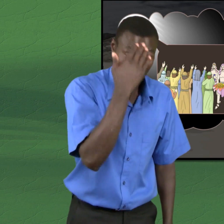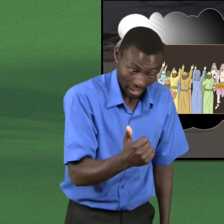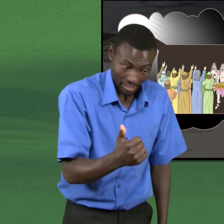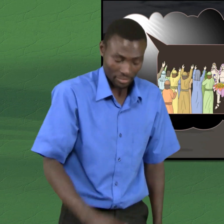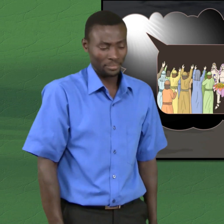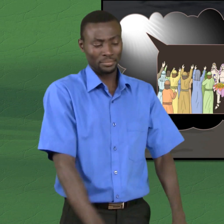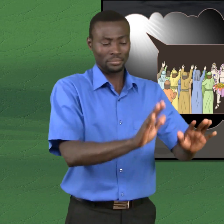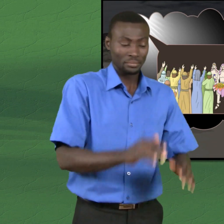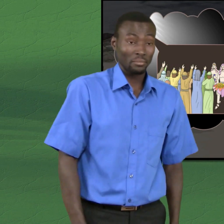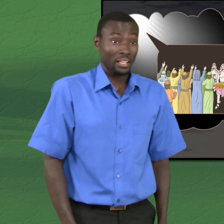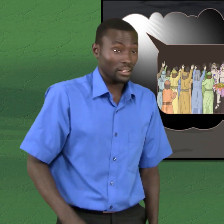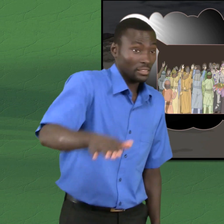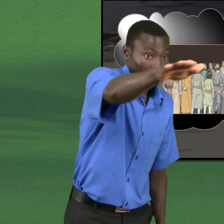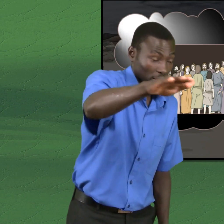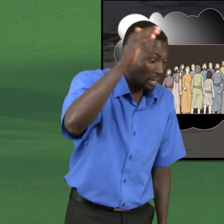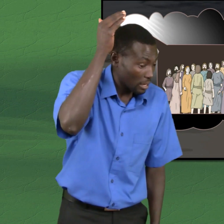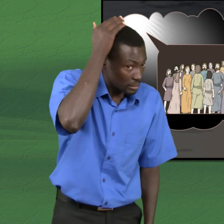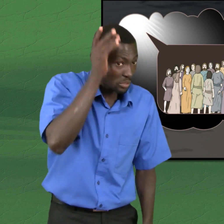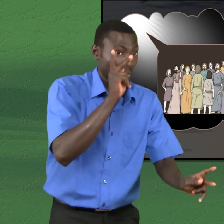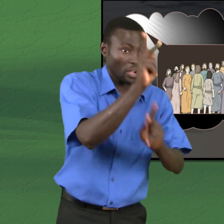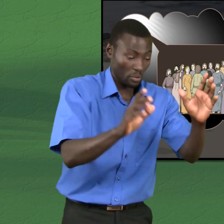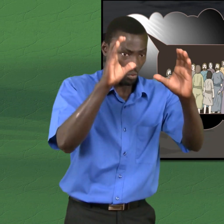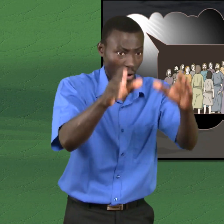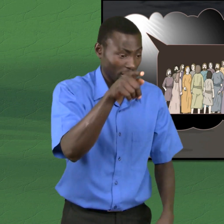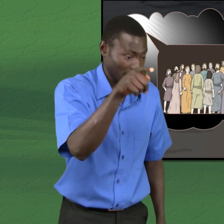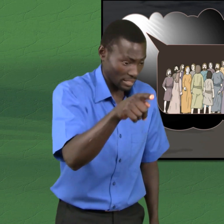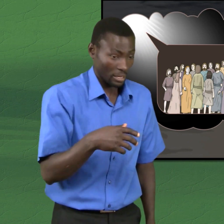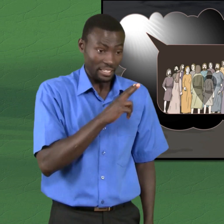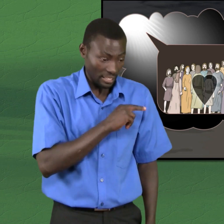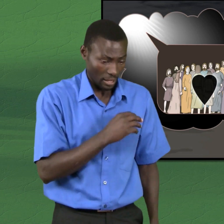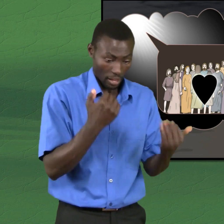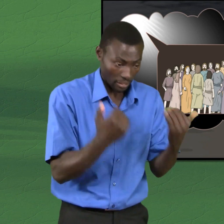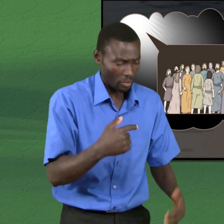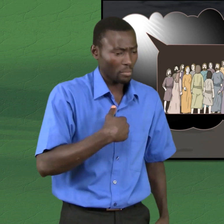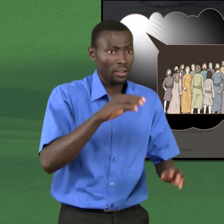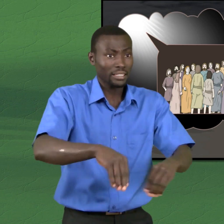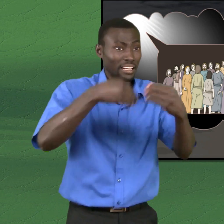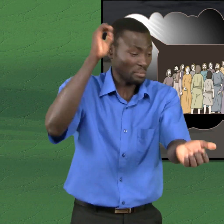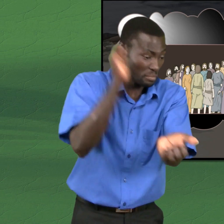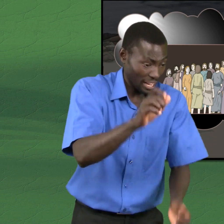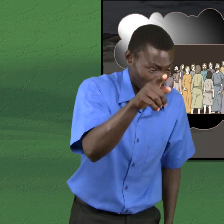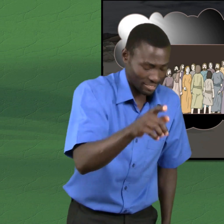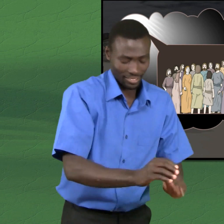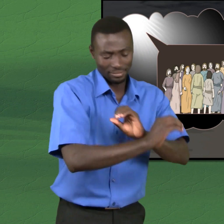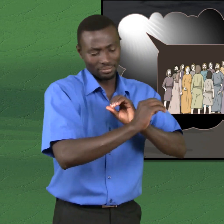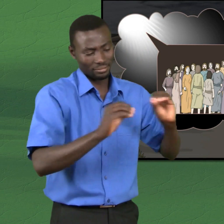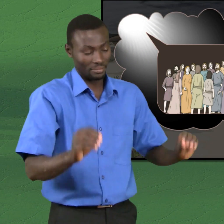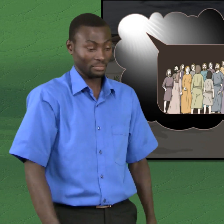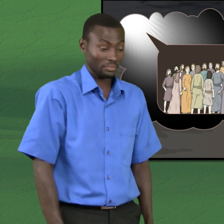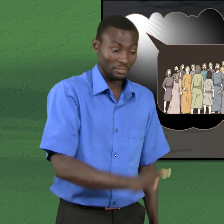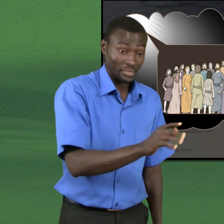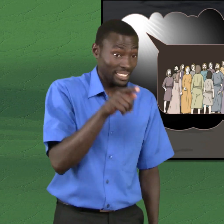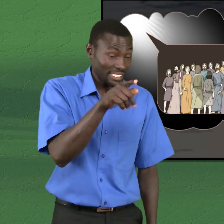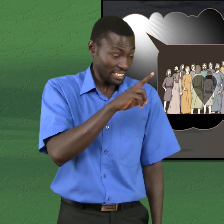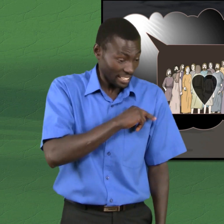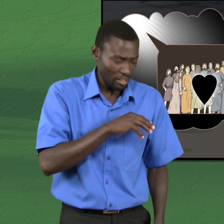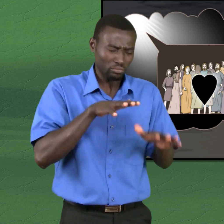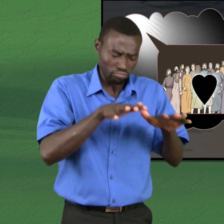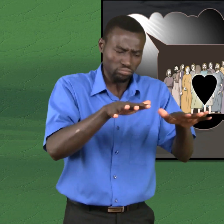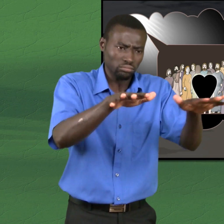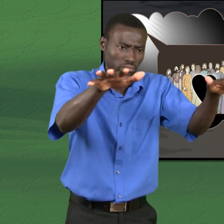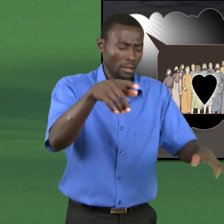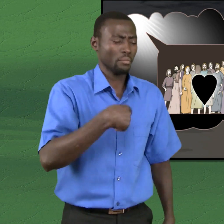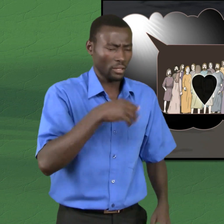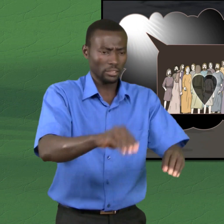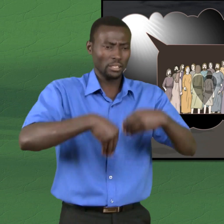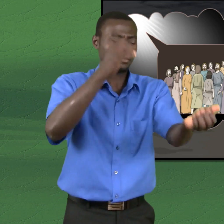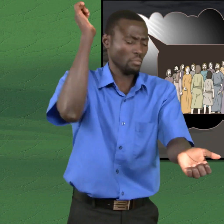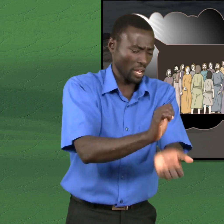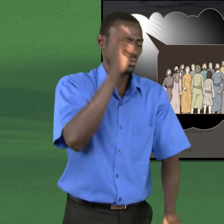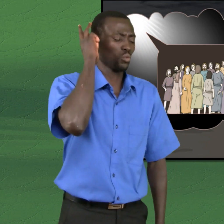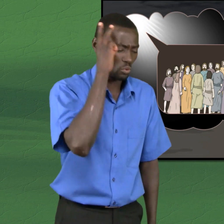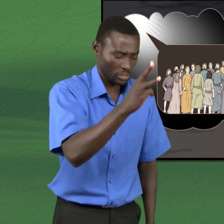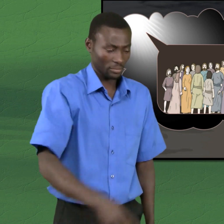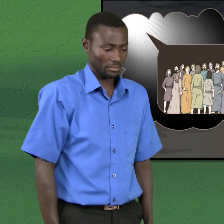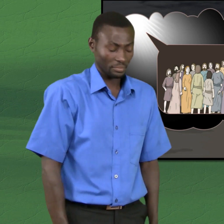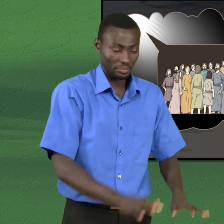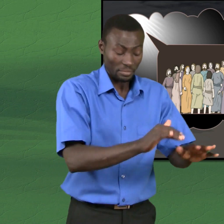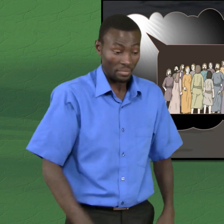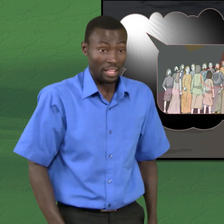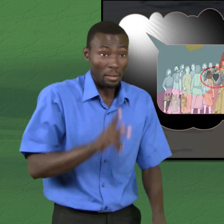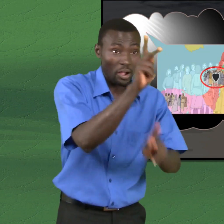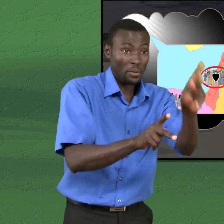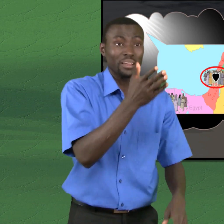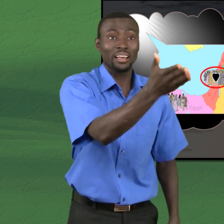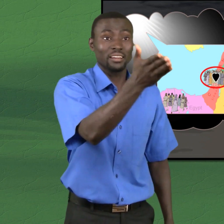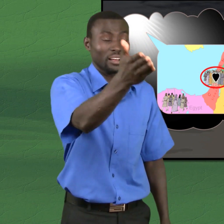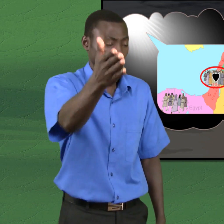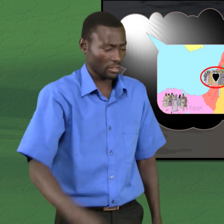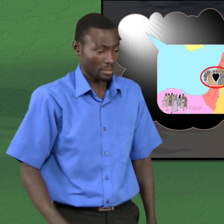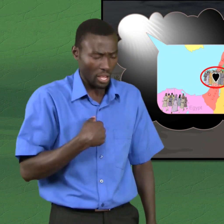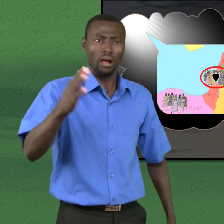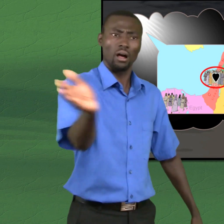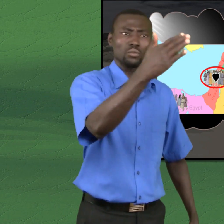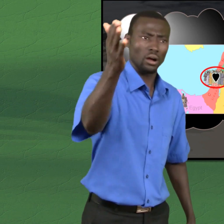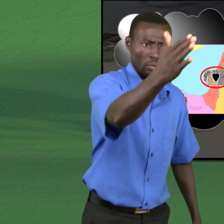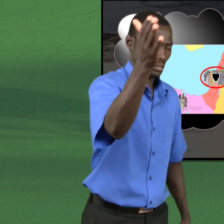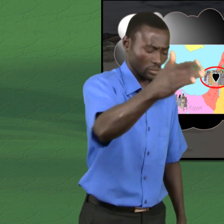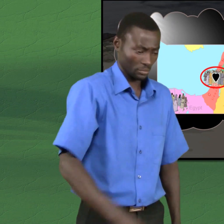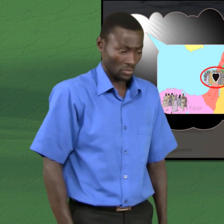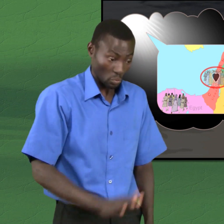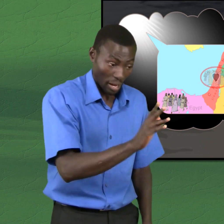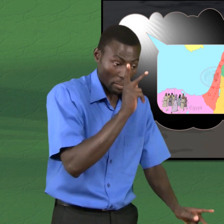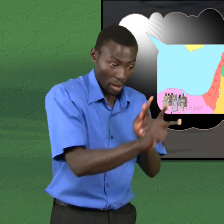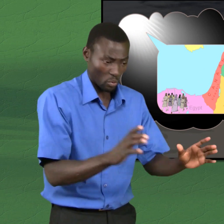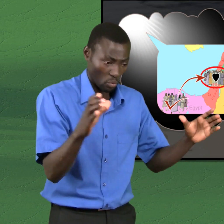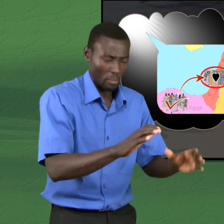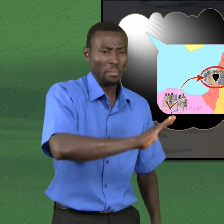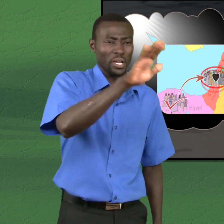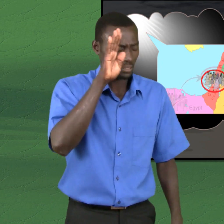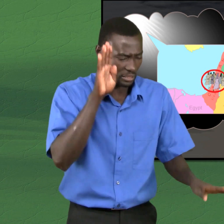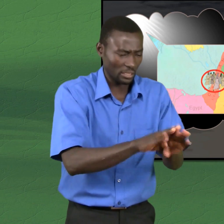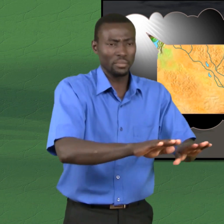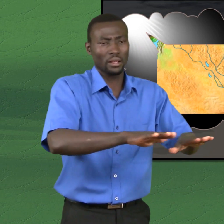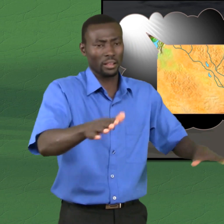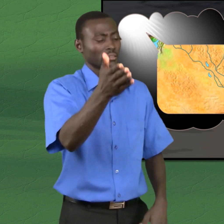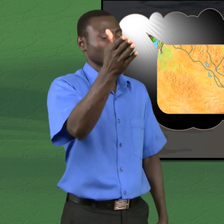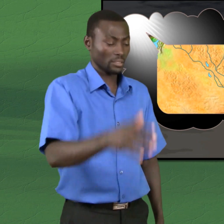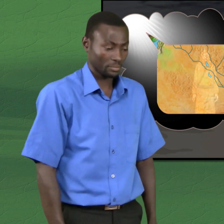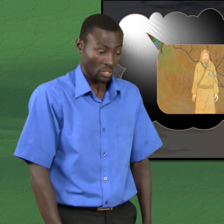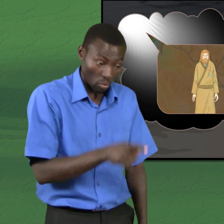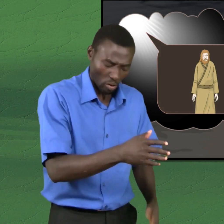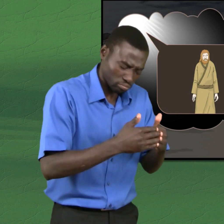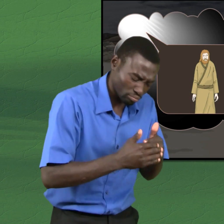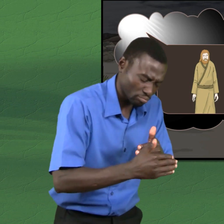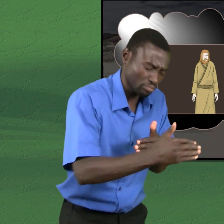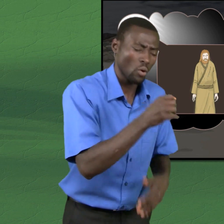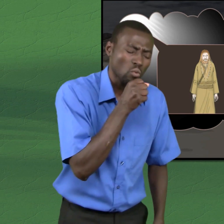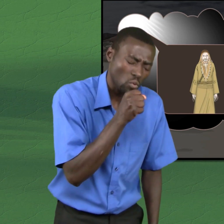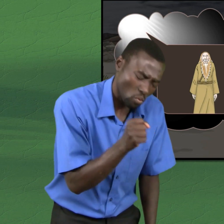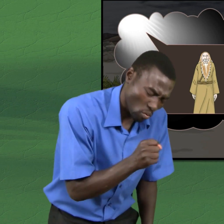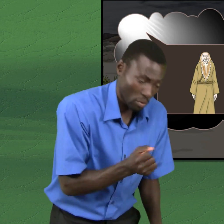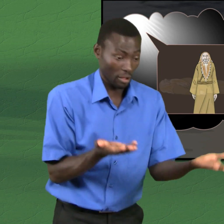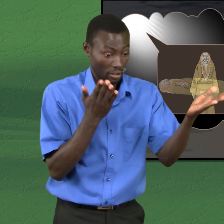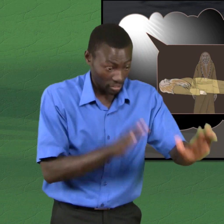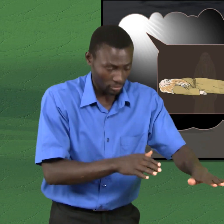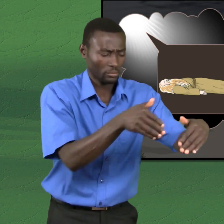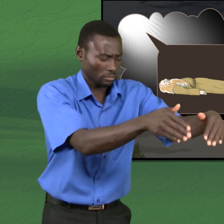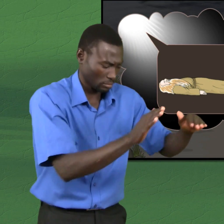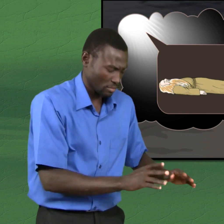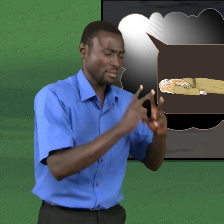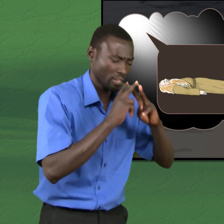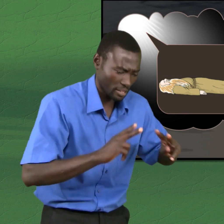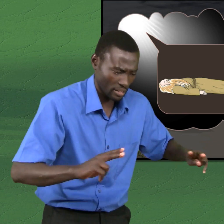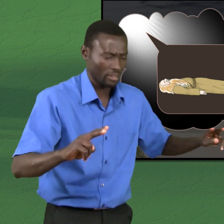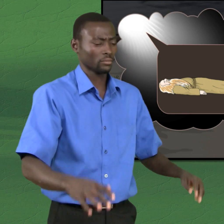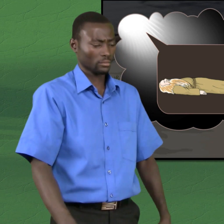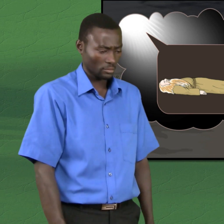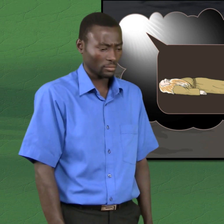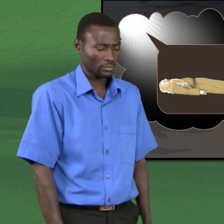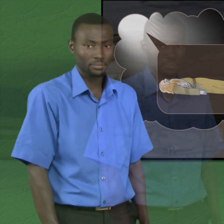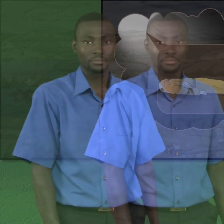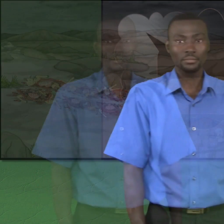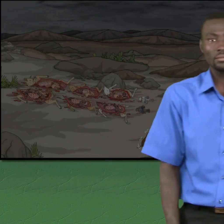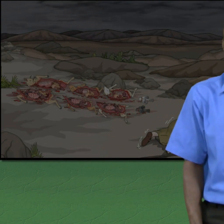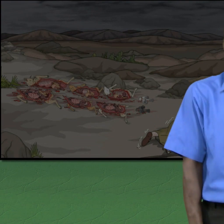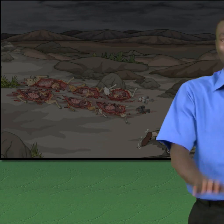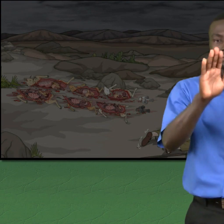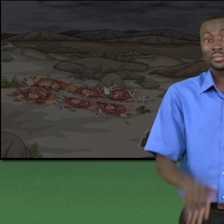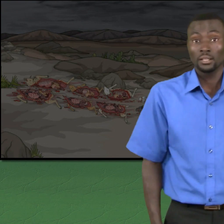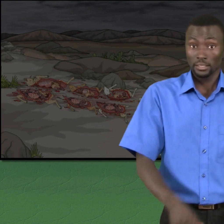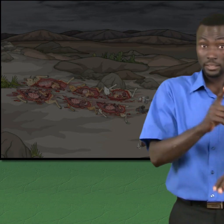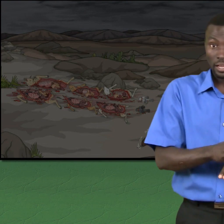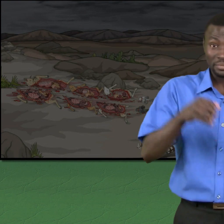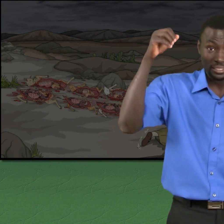In the fourth generation your descendants will return here, for the iniquity of the Amorites is not yet complete.”